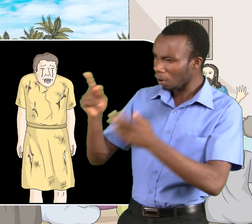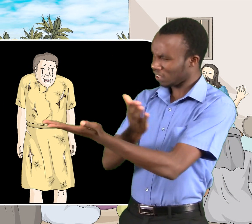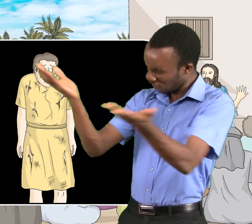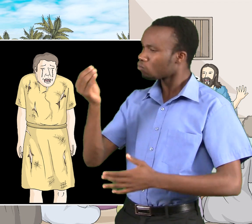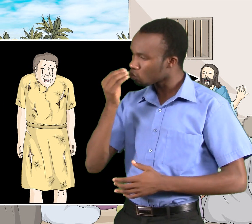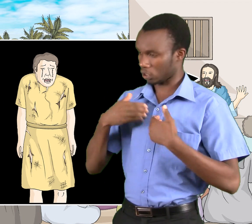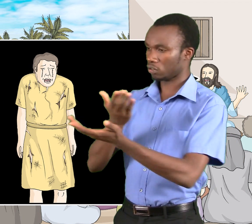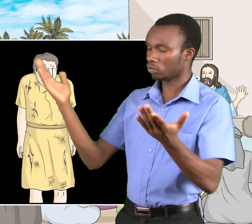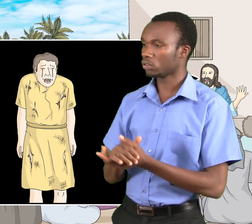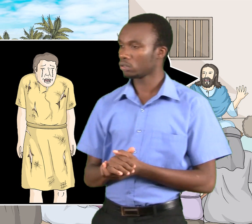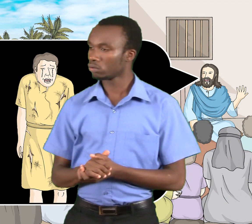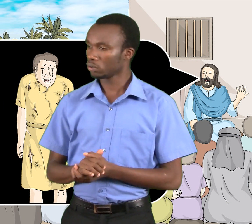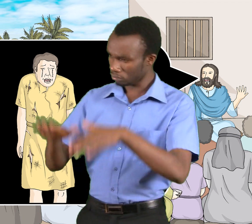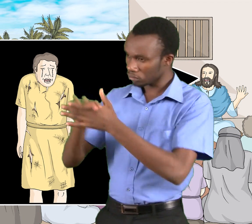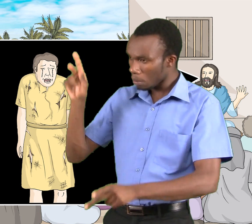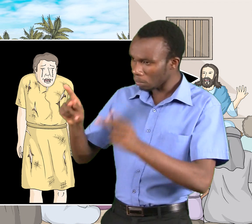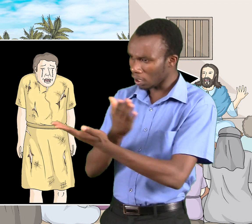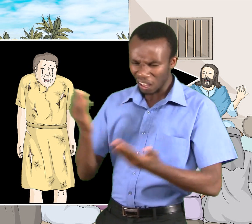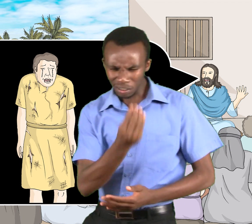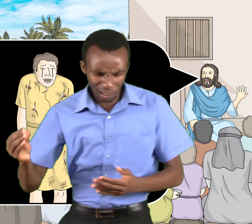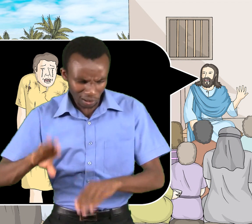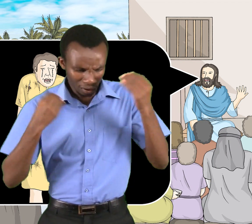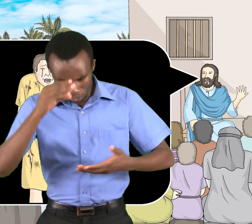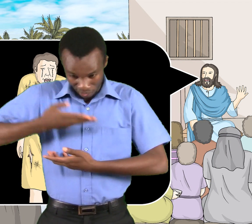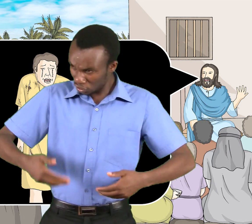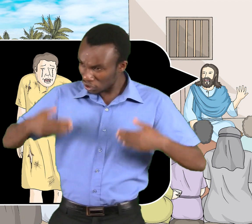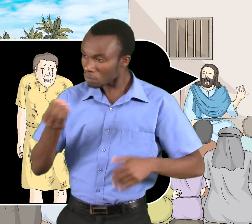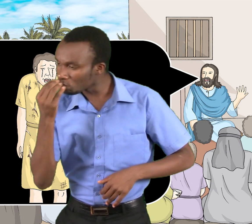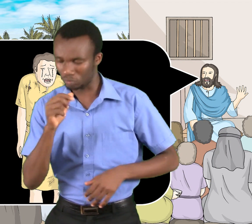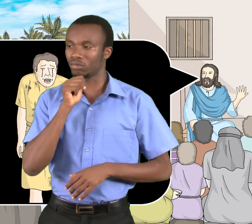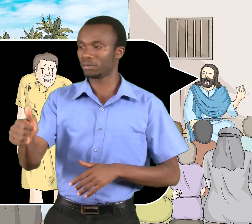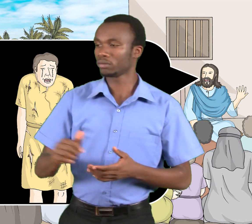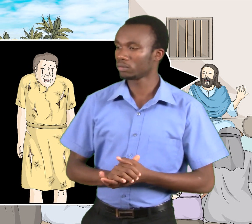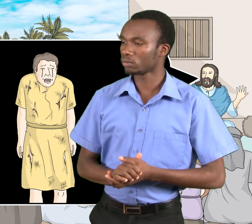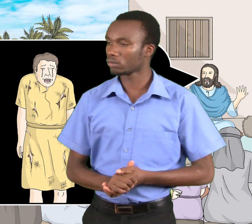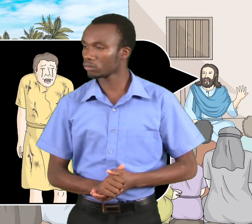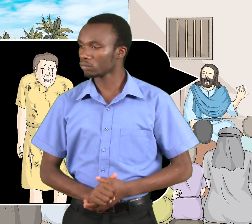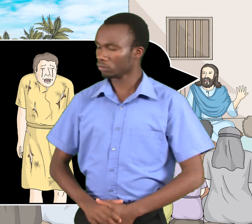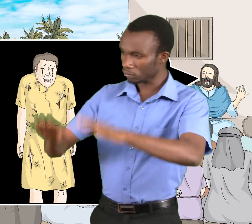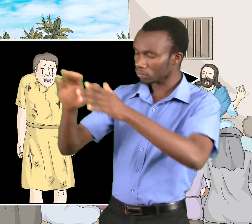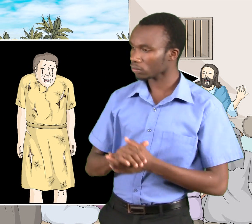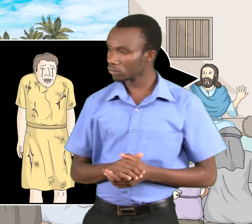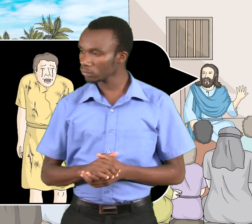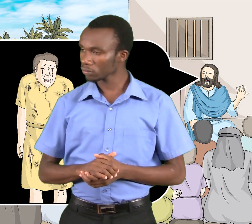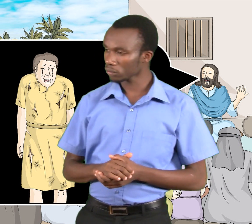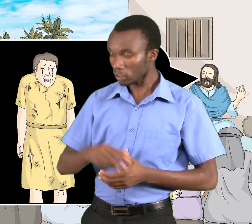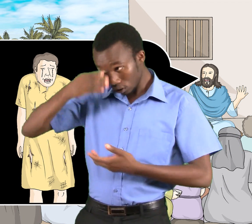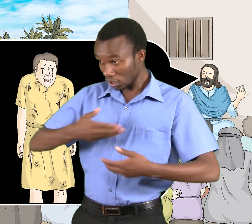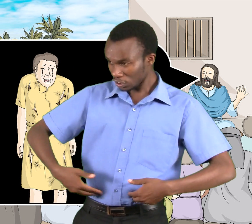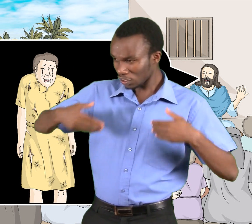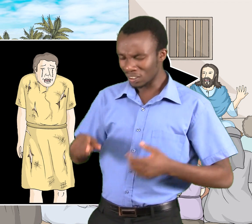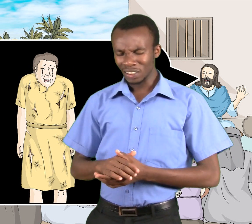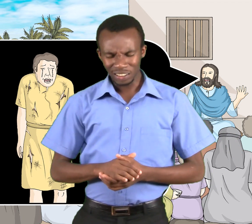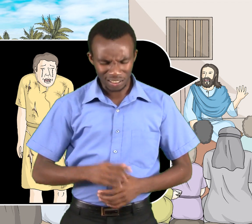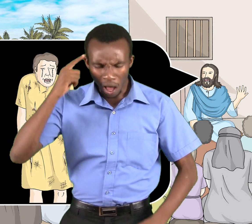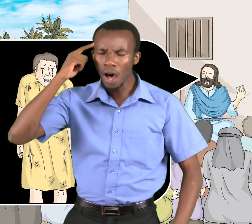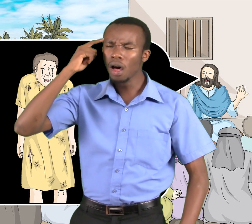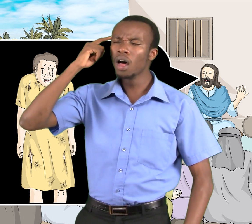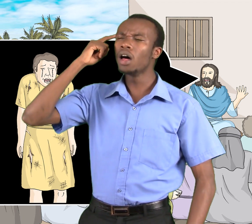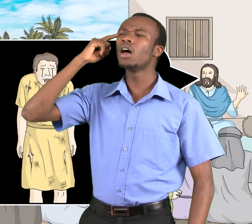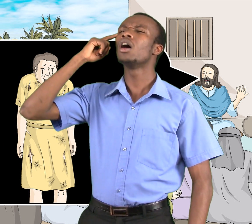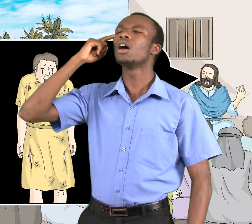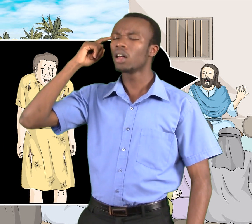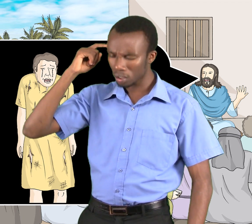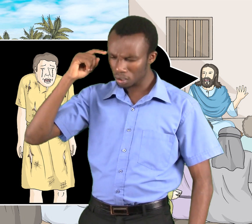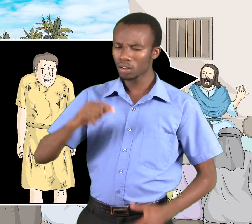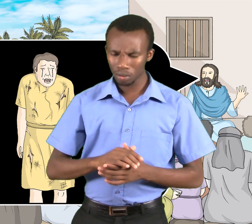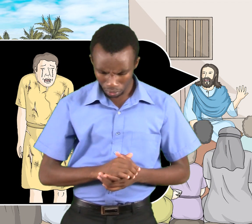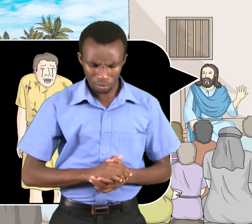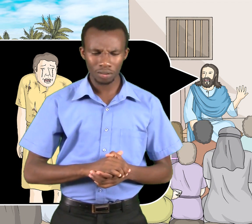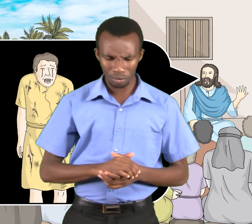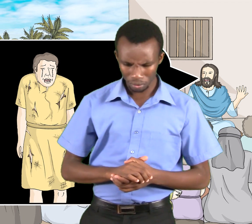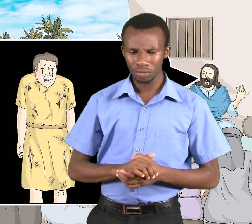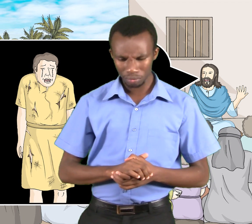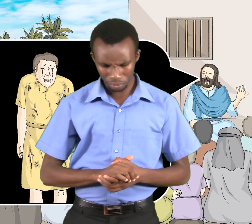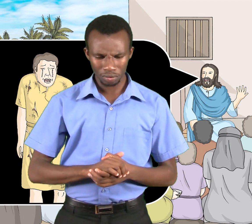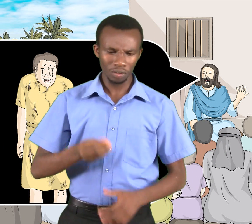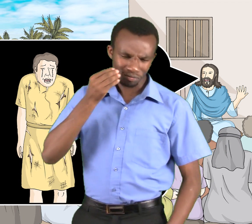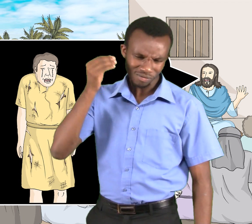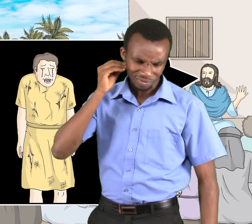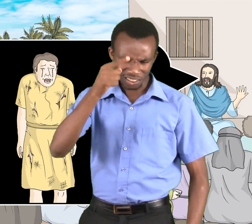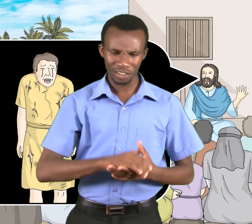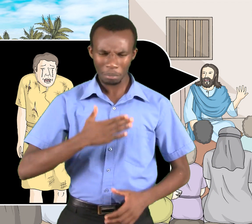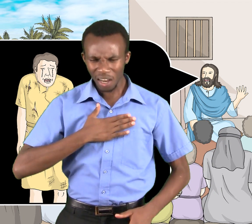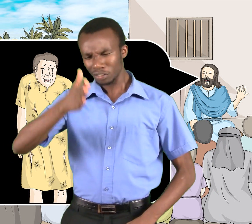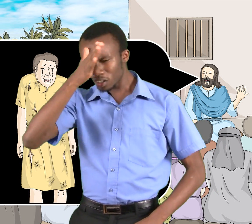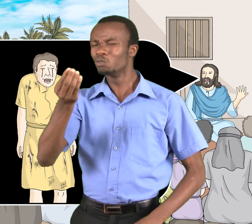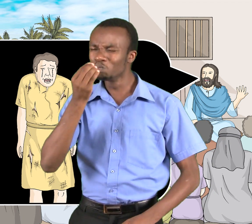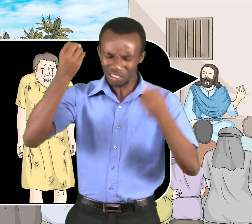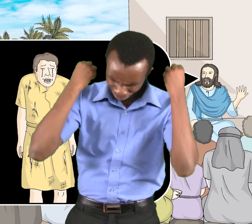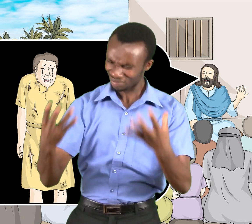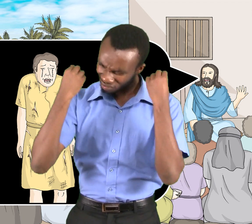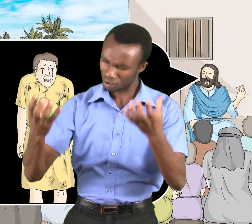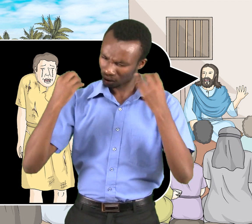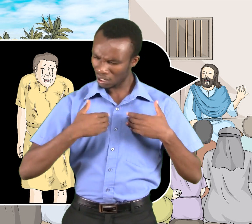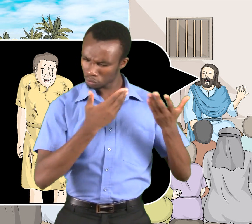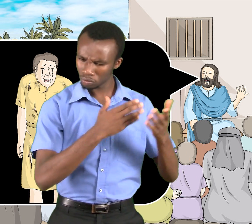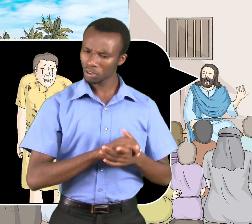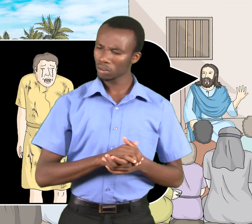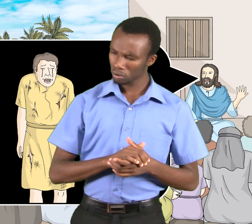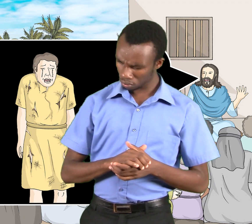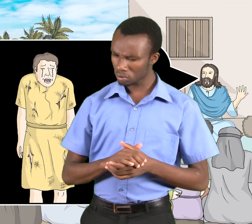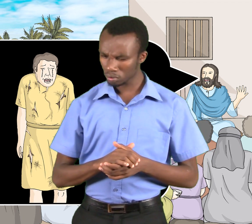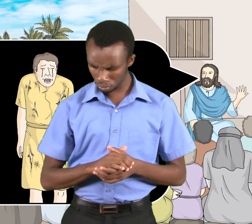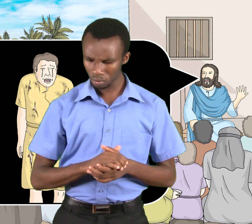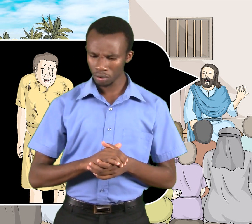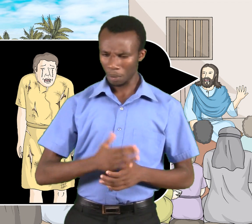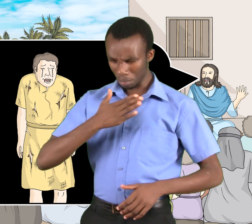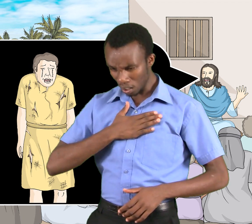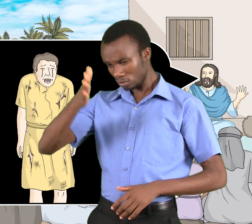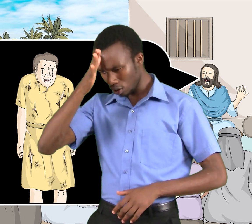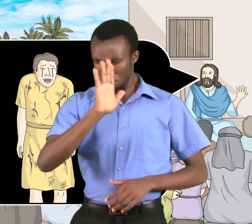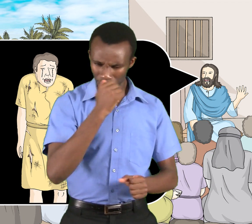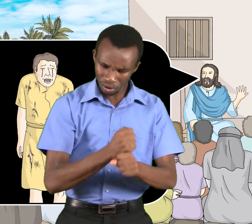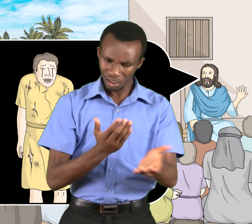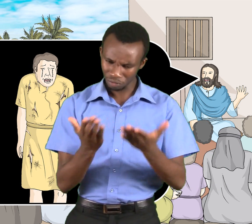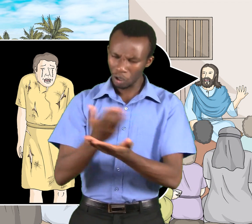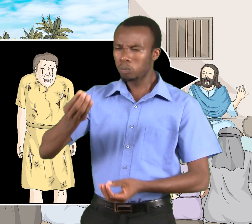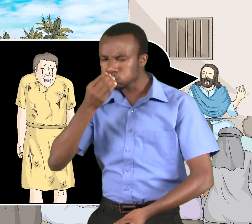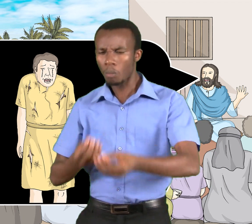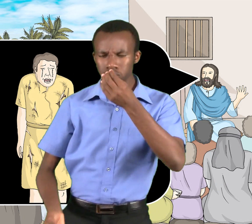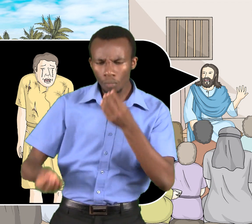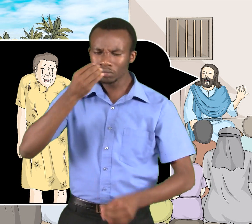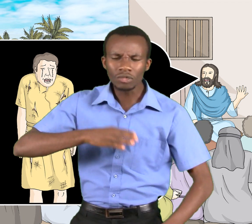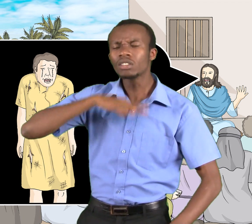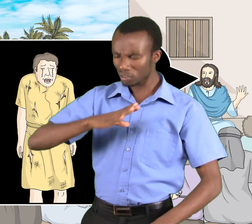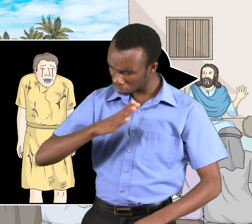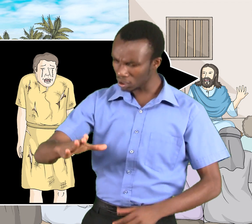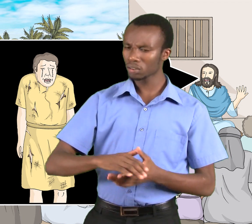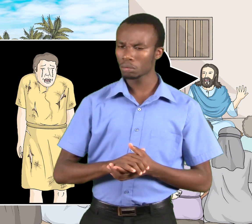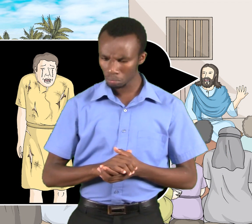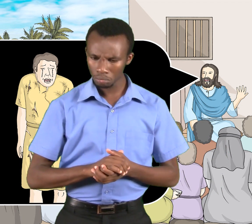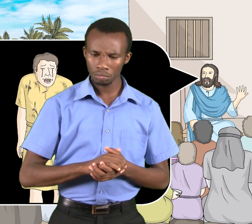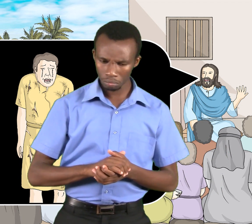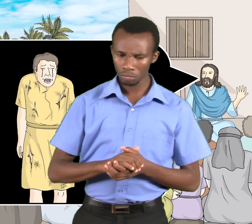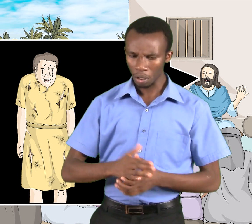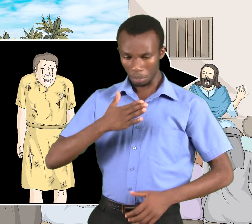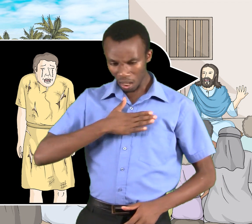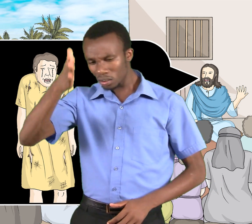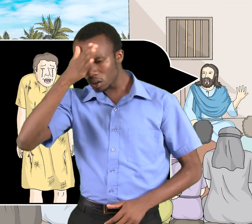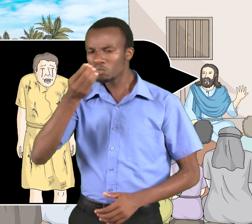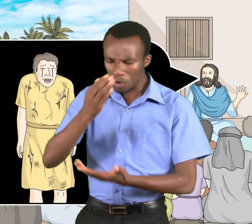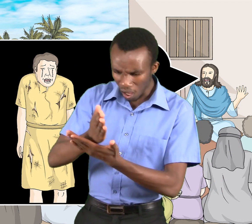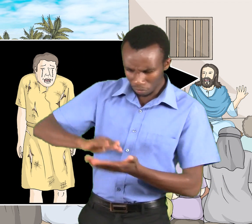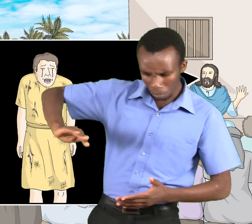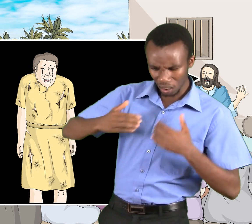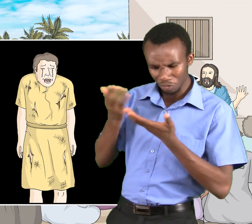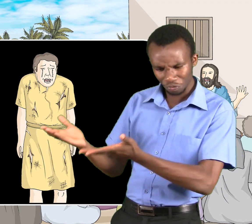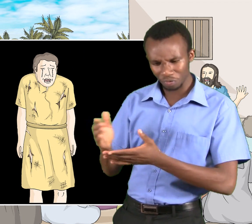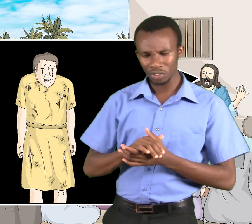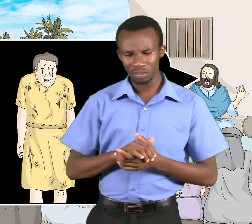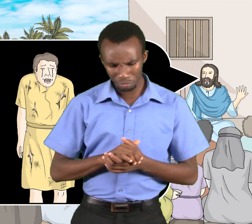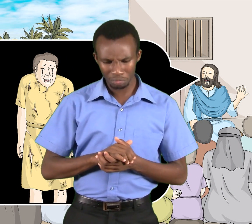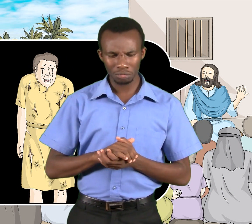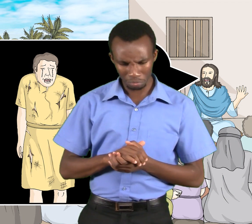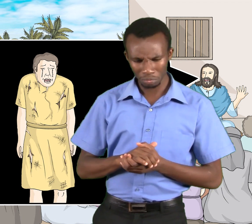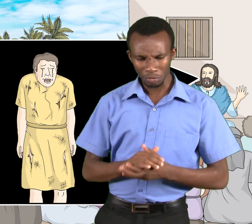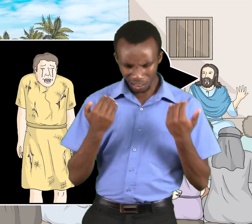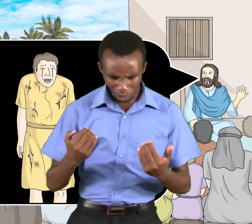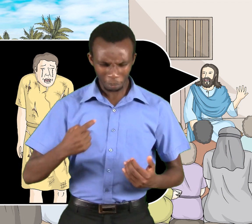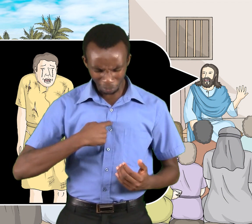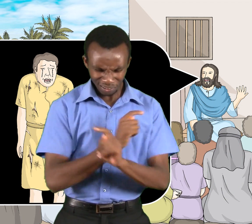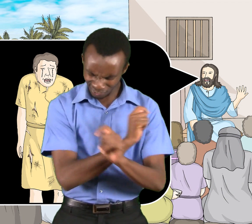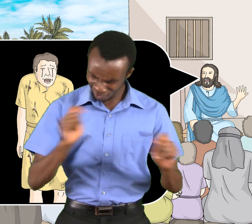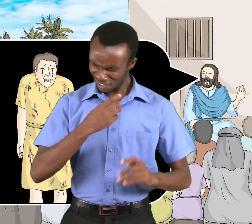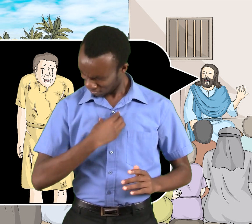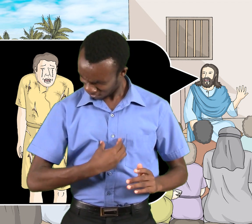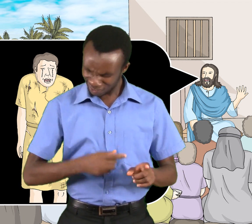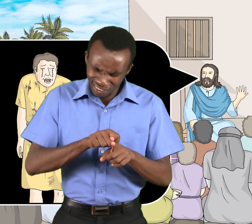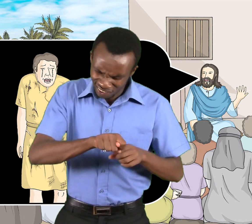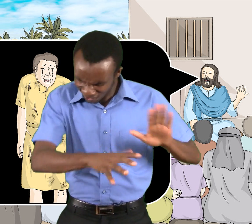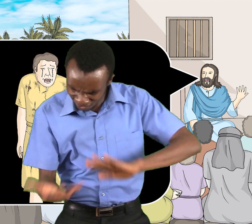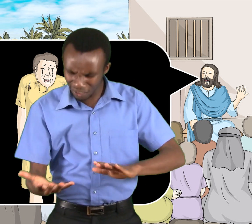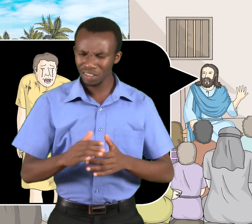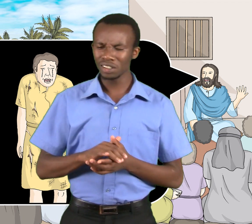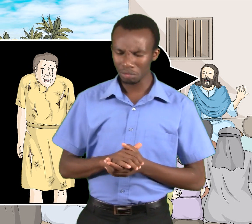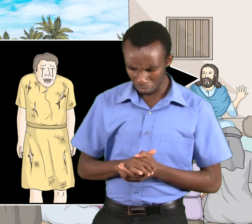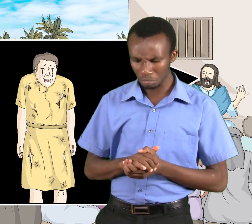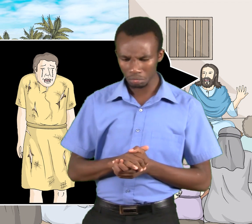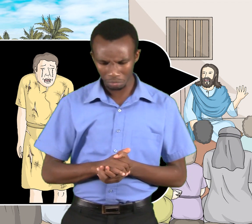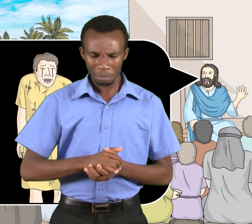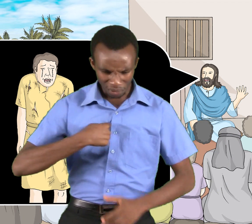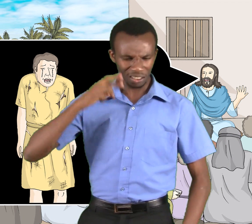Finally he came to his senses and said, ‘How many of my father’s hired servants have plenty of food? But here I am, starving to death!